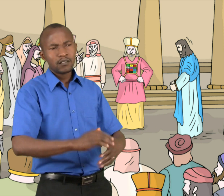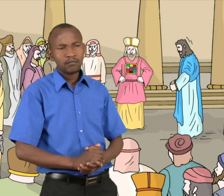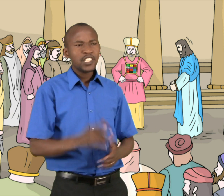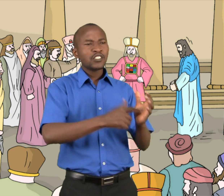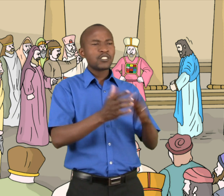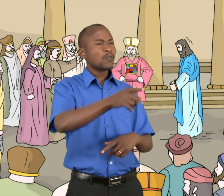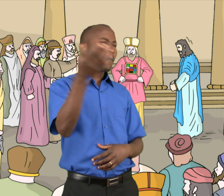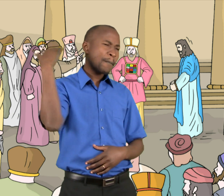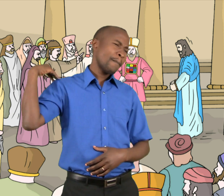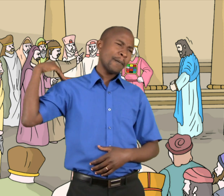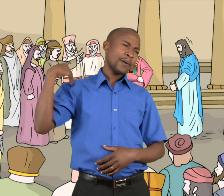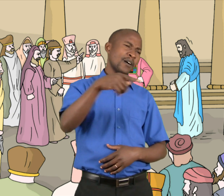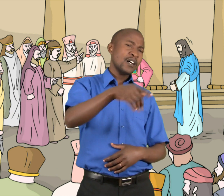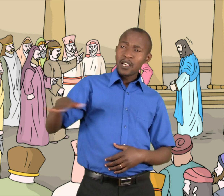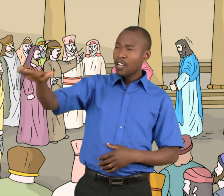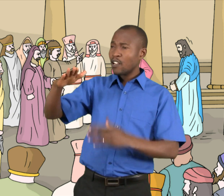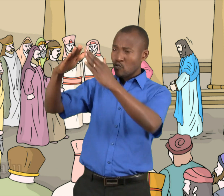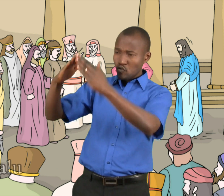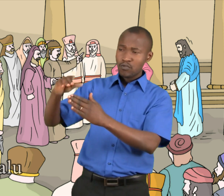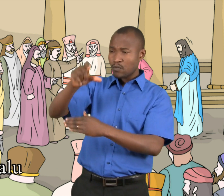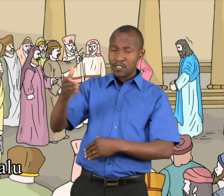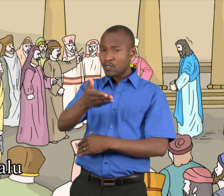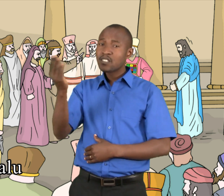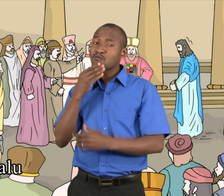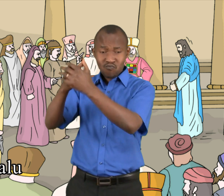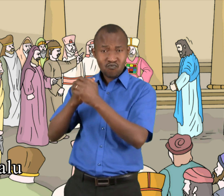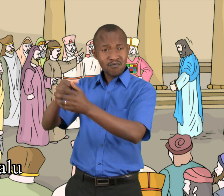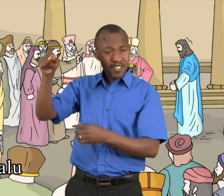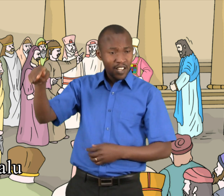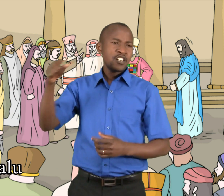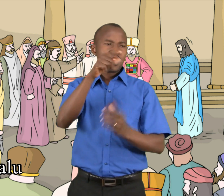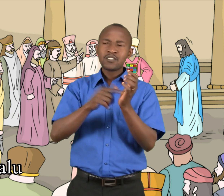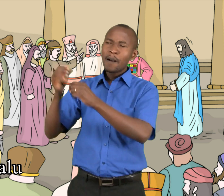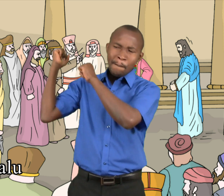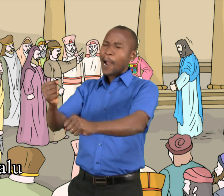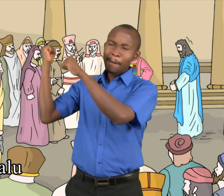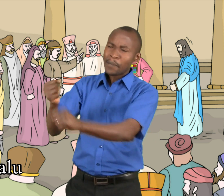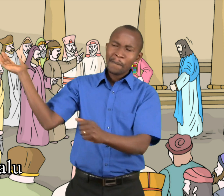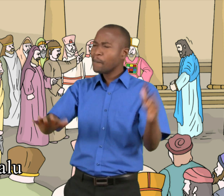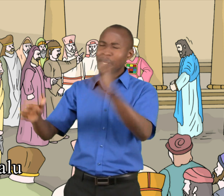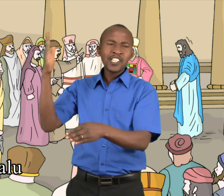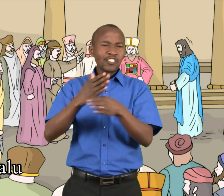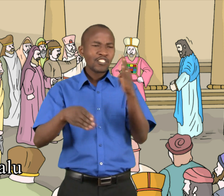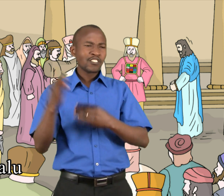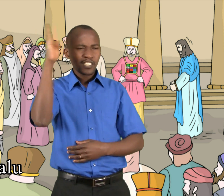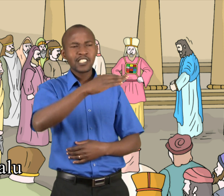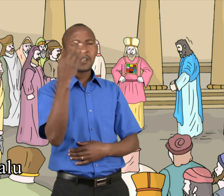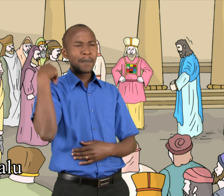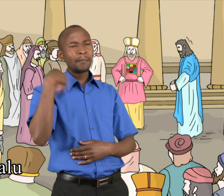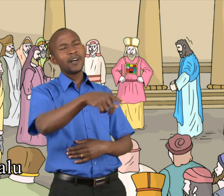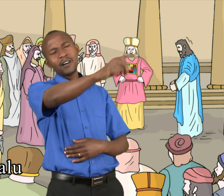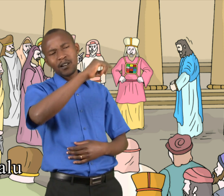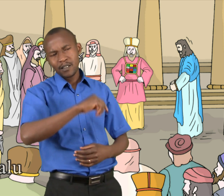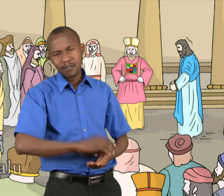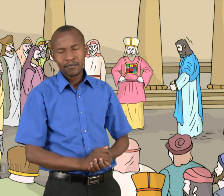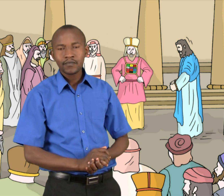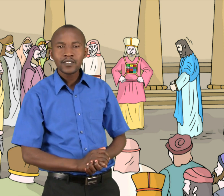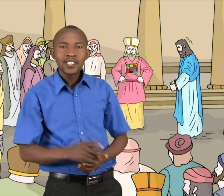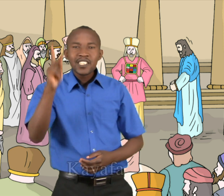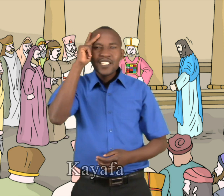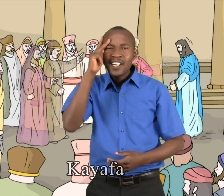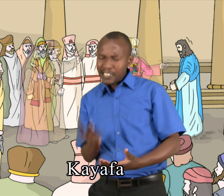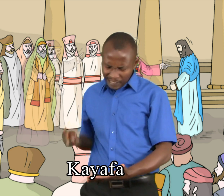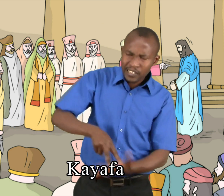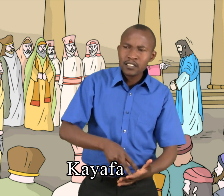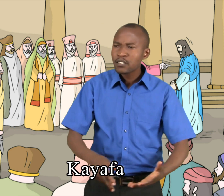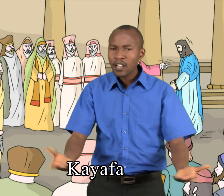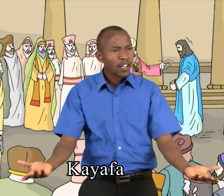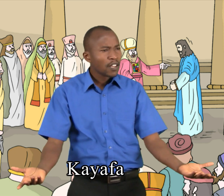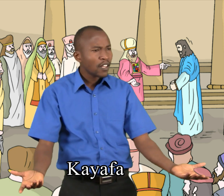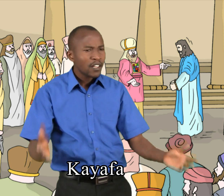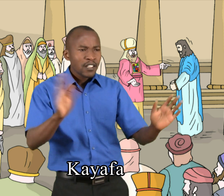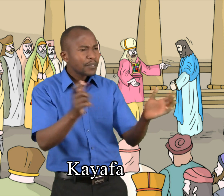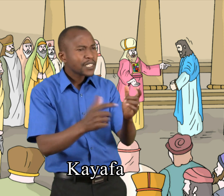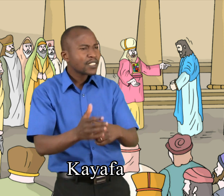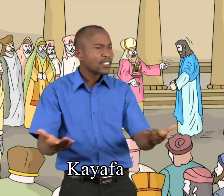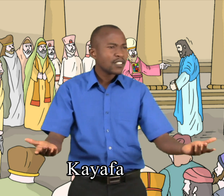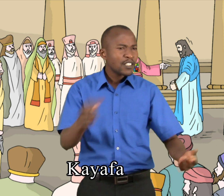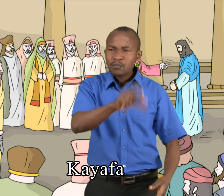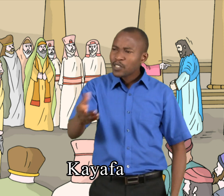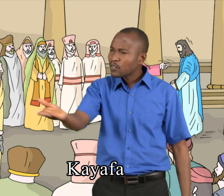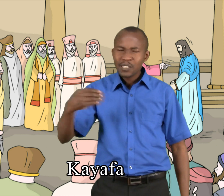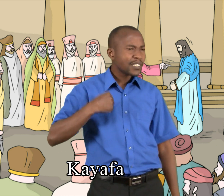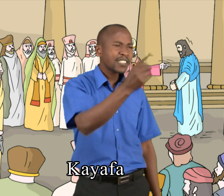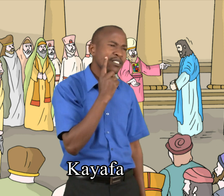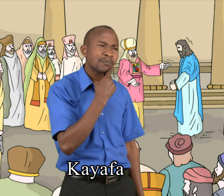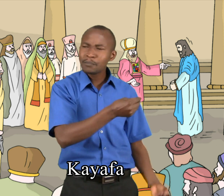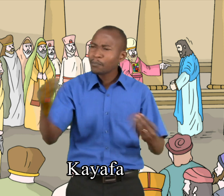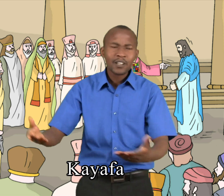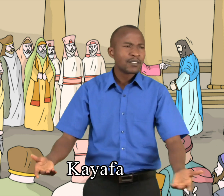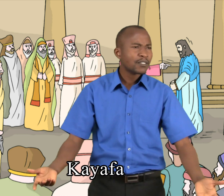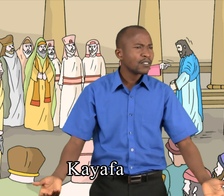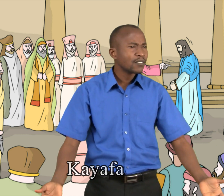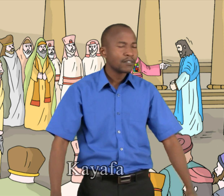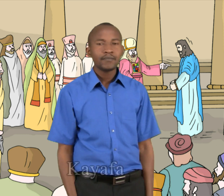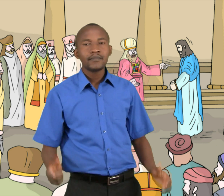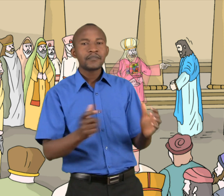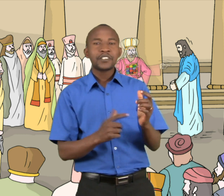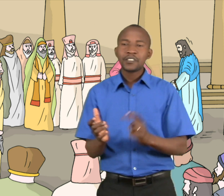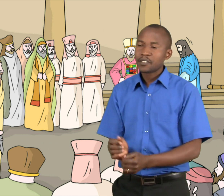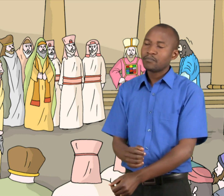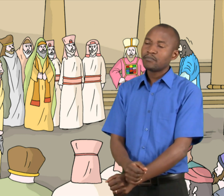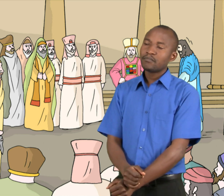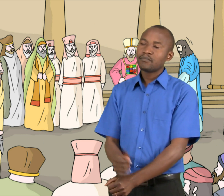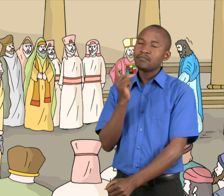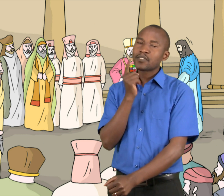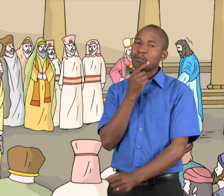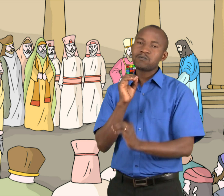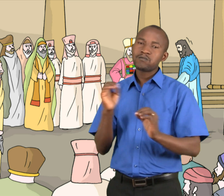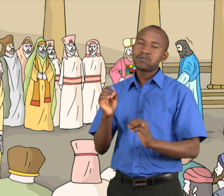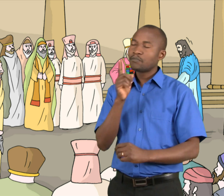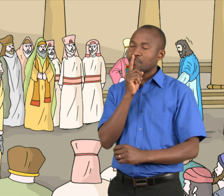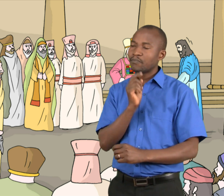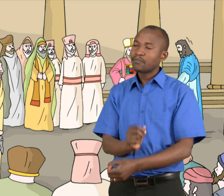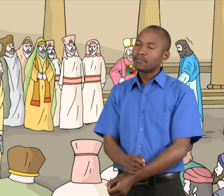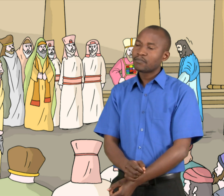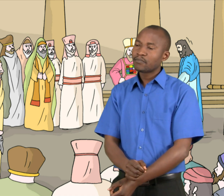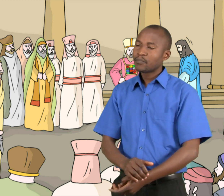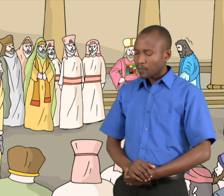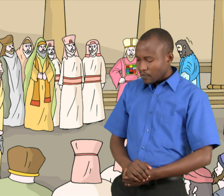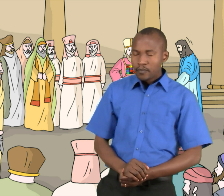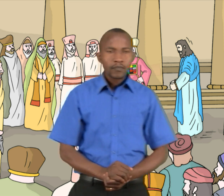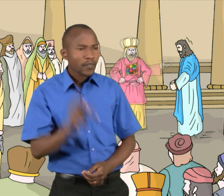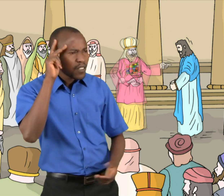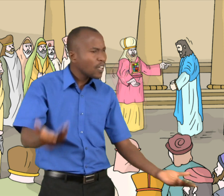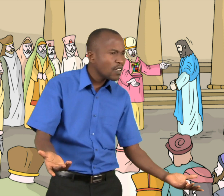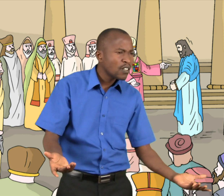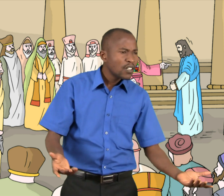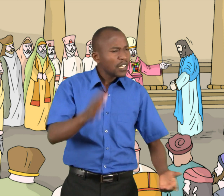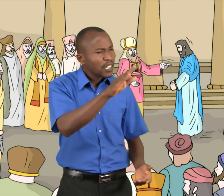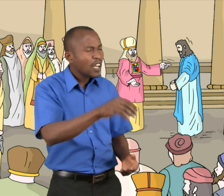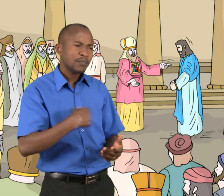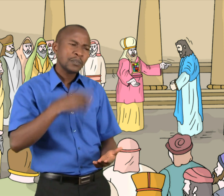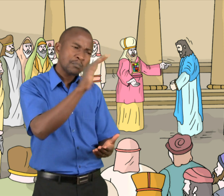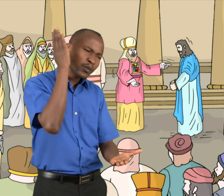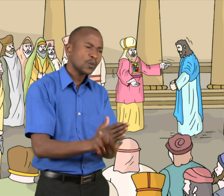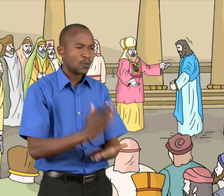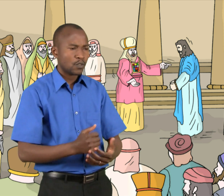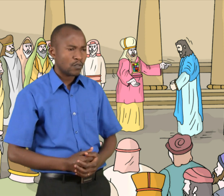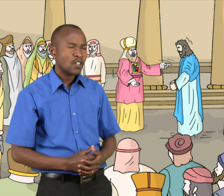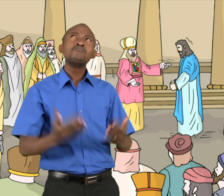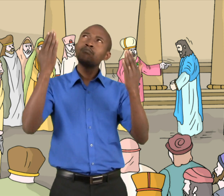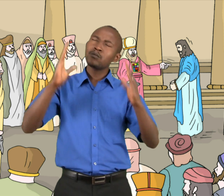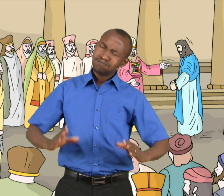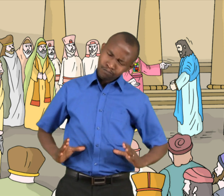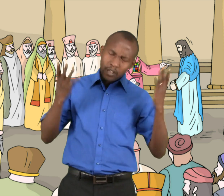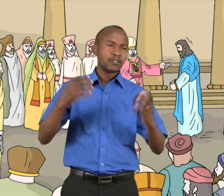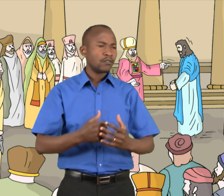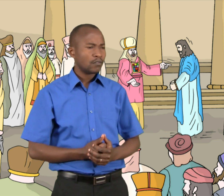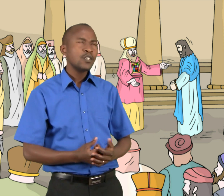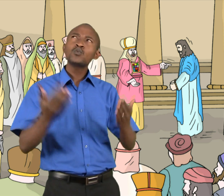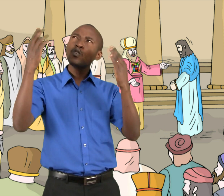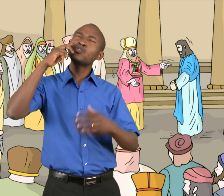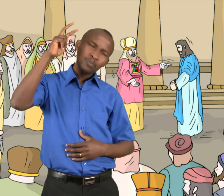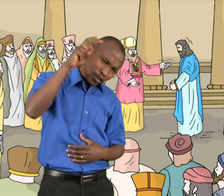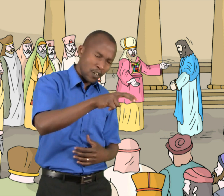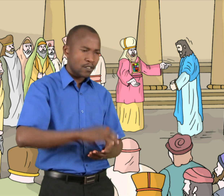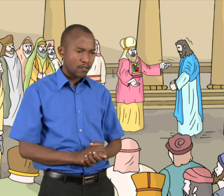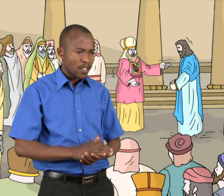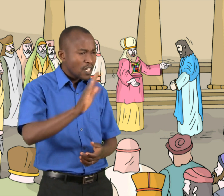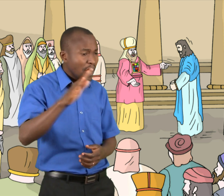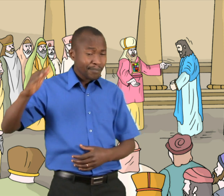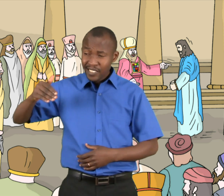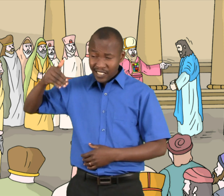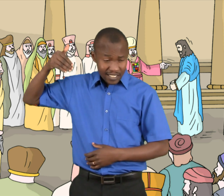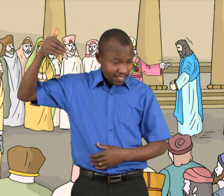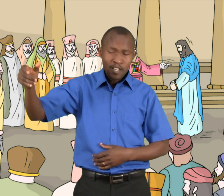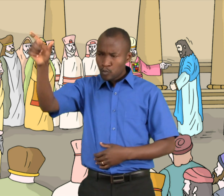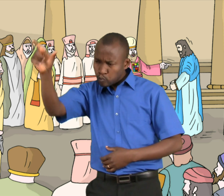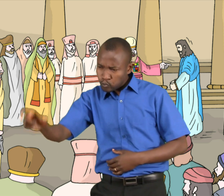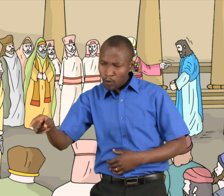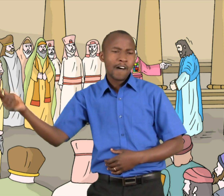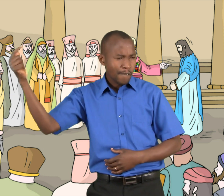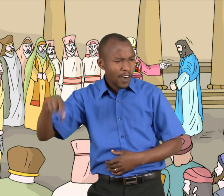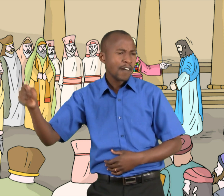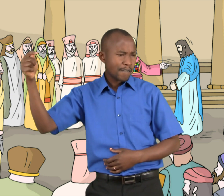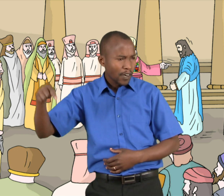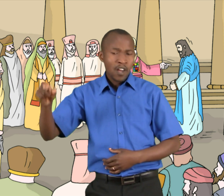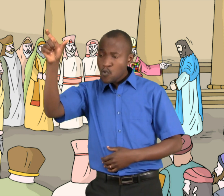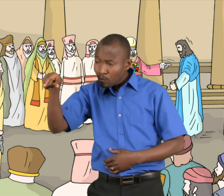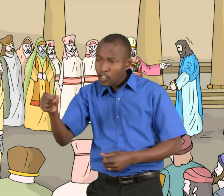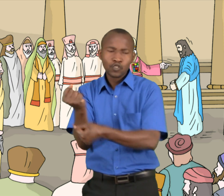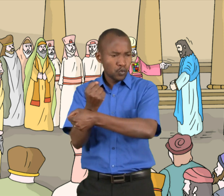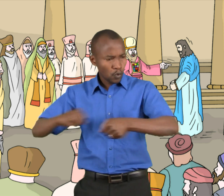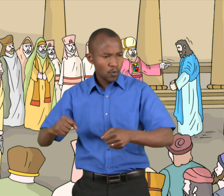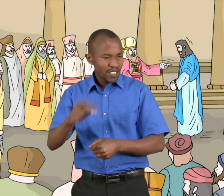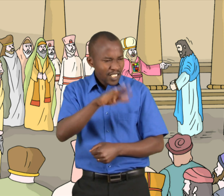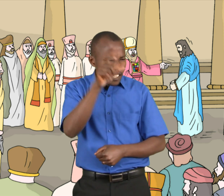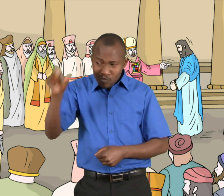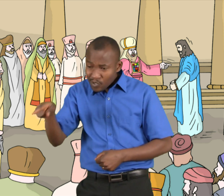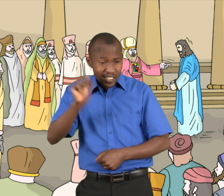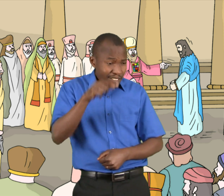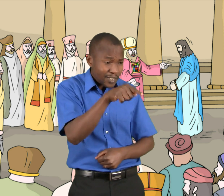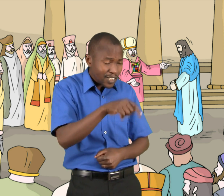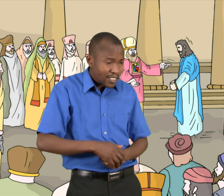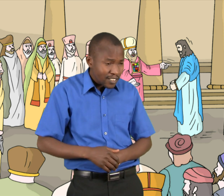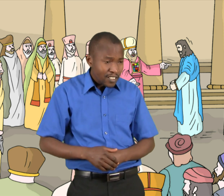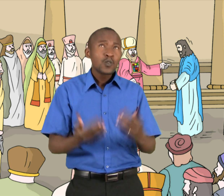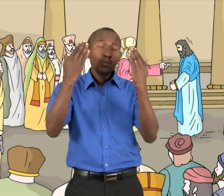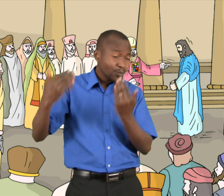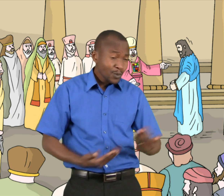What are these men testifying against You?” But Jesus remained silent. Then the high priest said to Him, “I charge You under oath by the living God: Tell us if You are the Christ, the Son of God.”